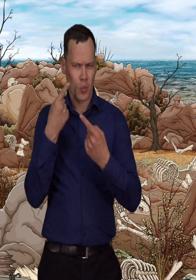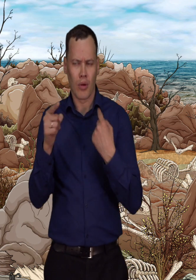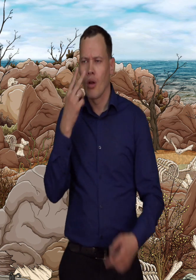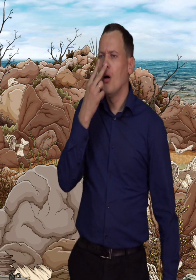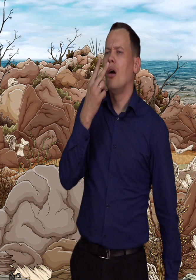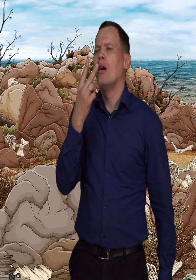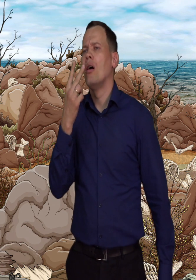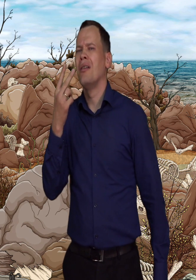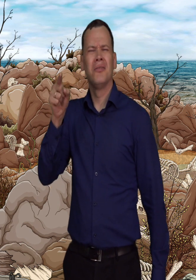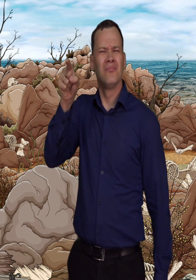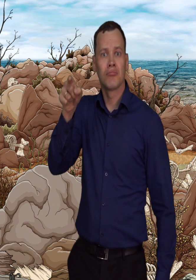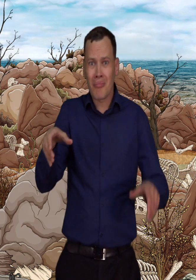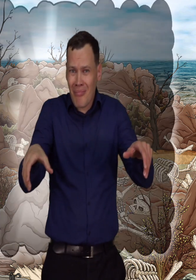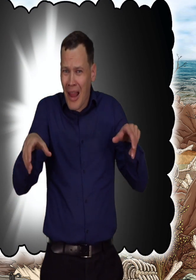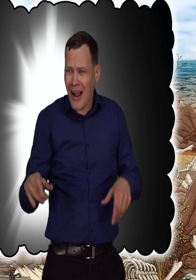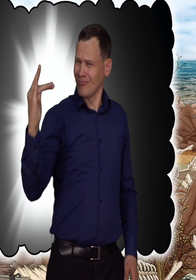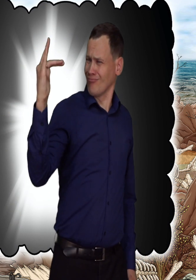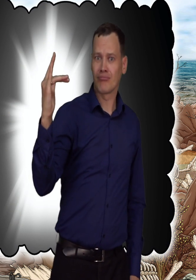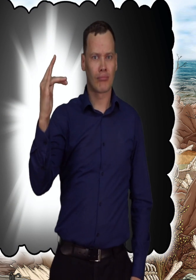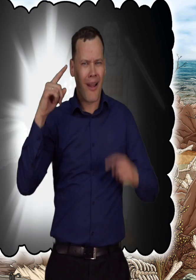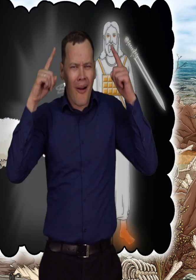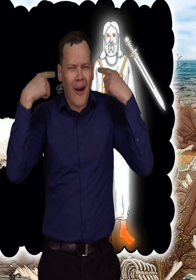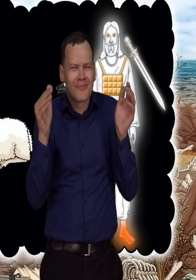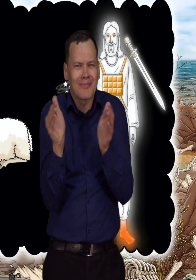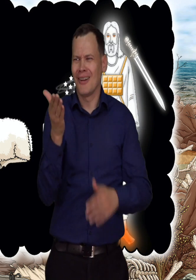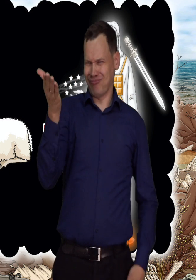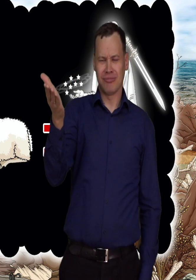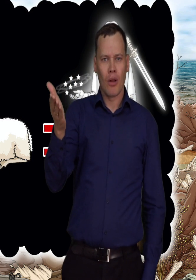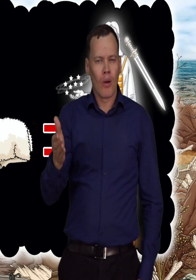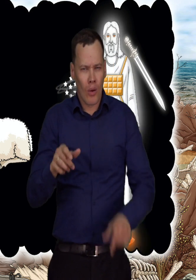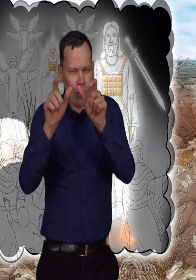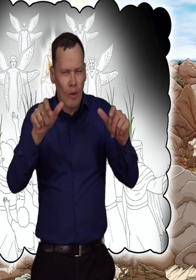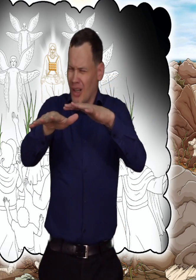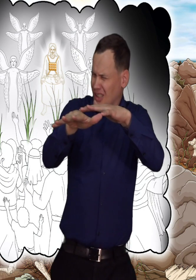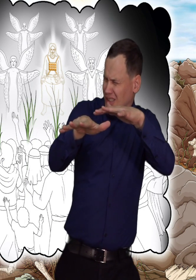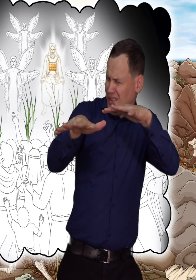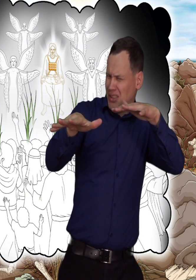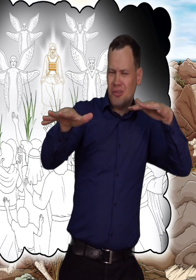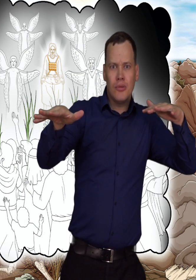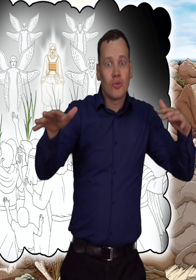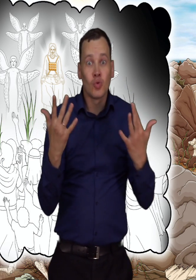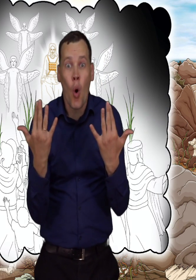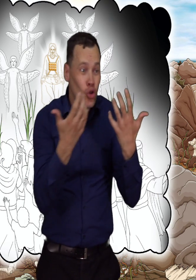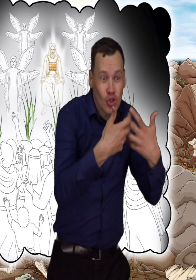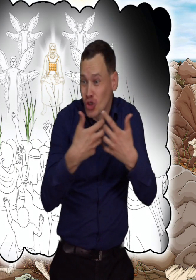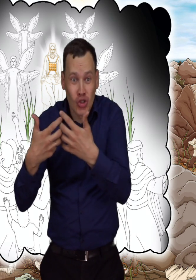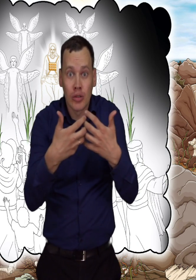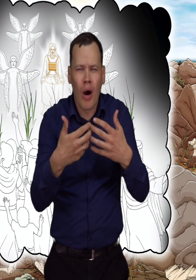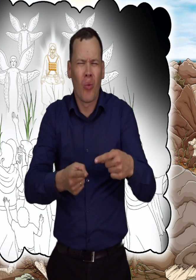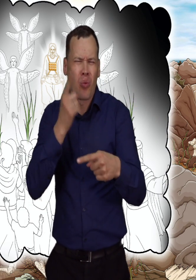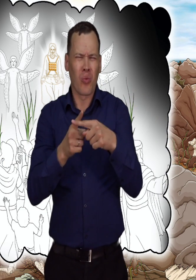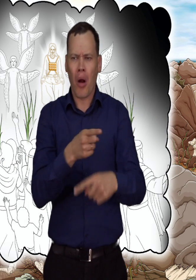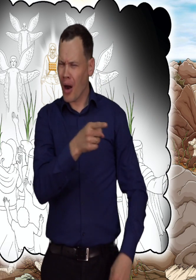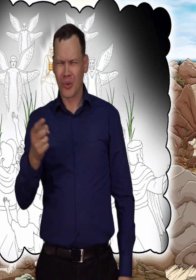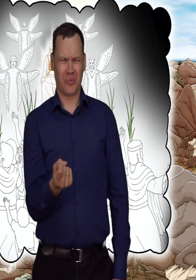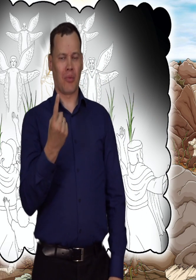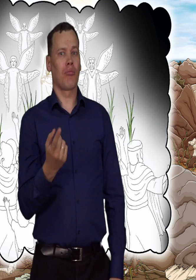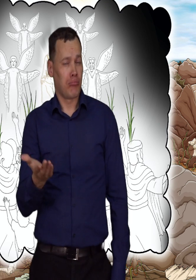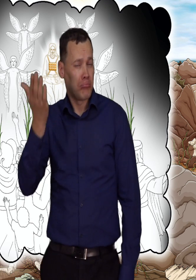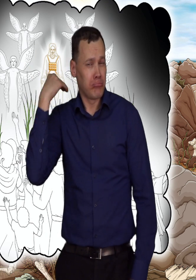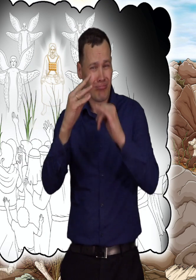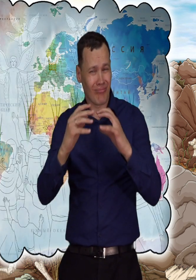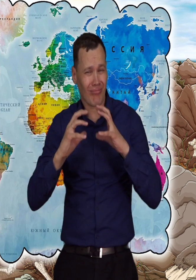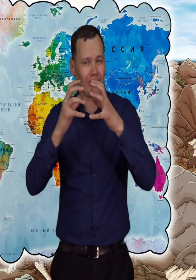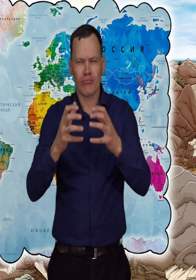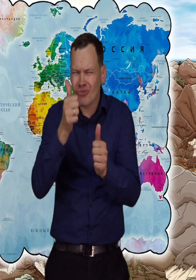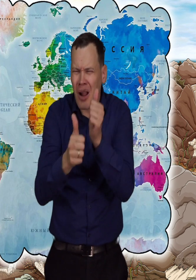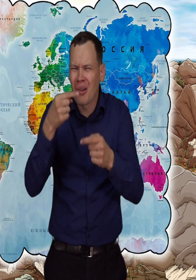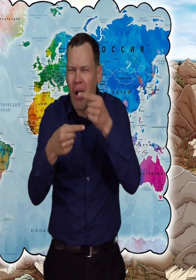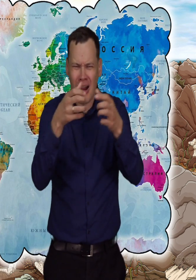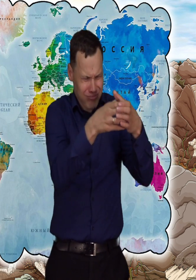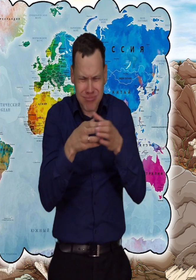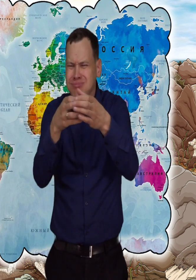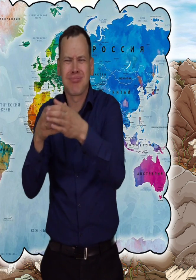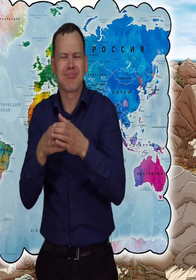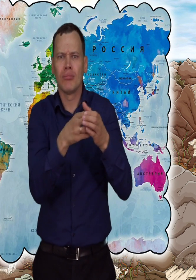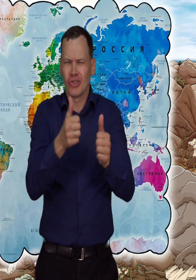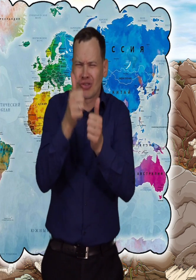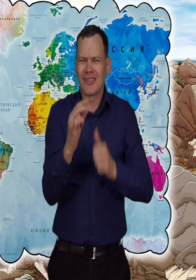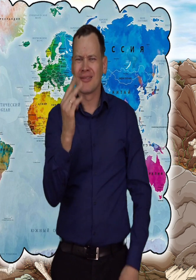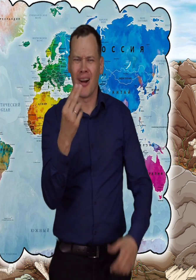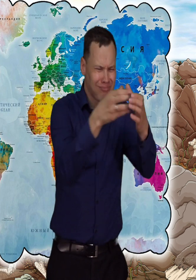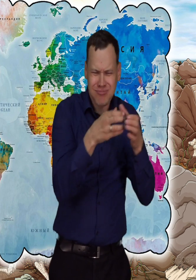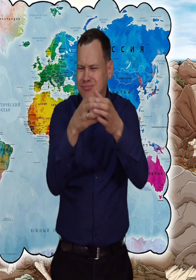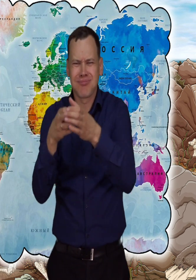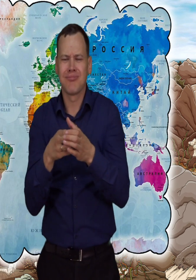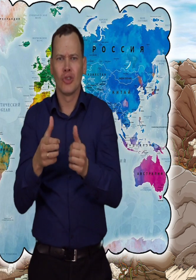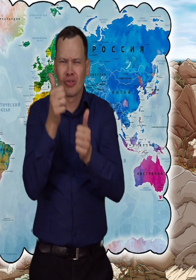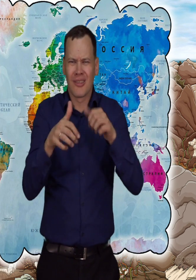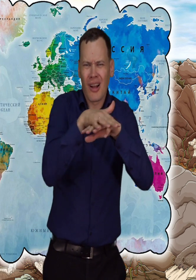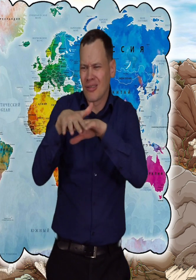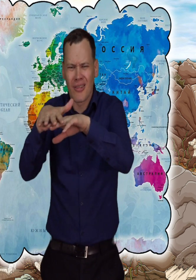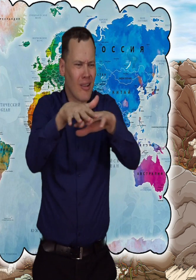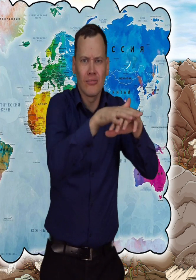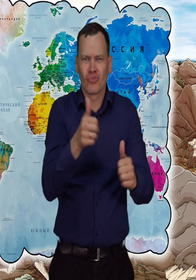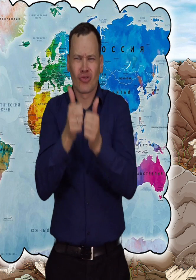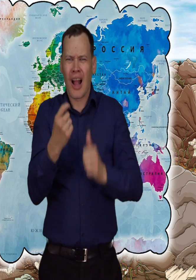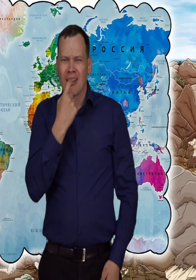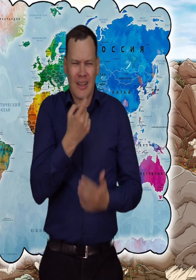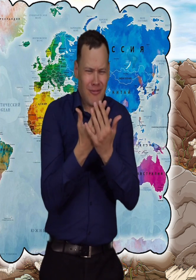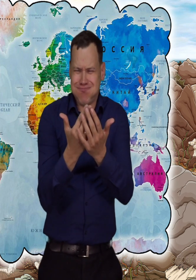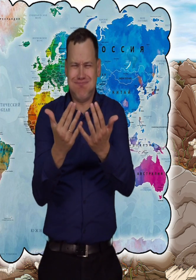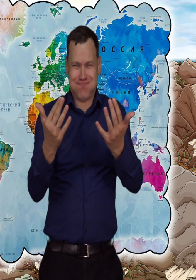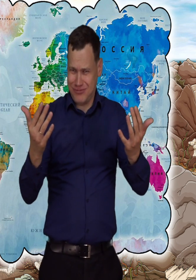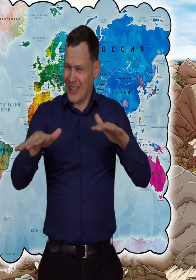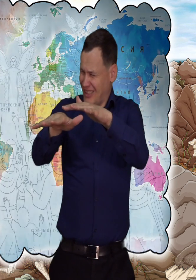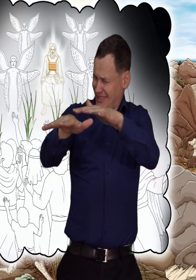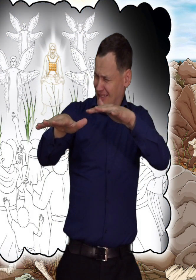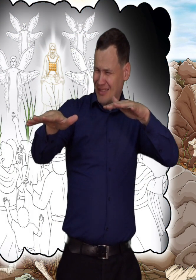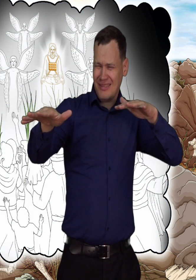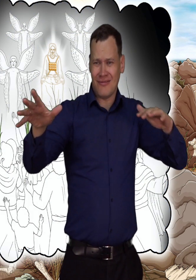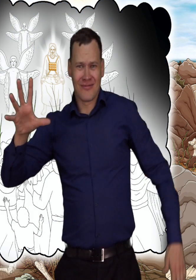After this I looked and saw a multitude too large to count, from every nation and tribe and people and tongue, standing before the throne and before the Lamb.